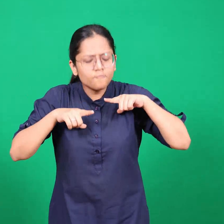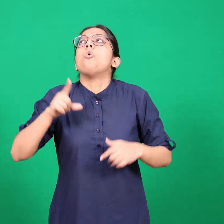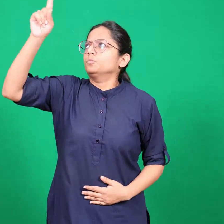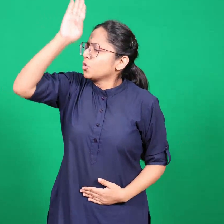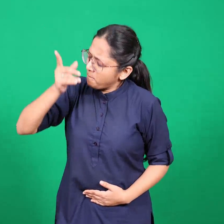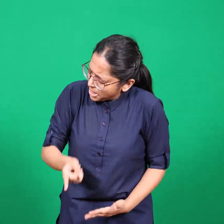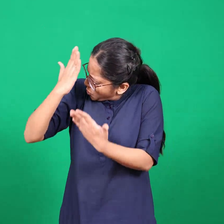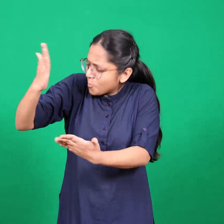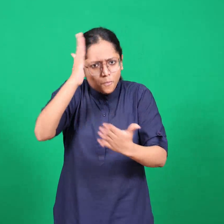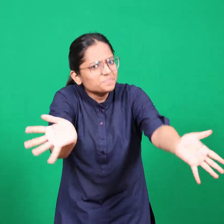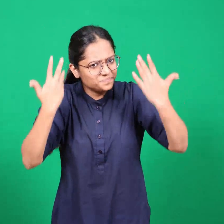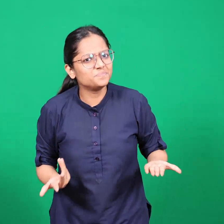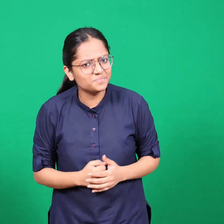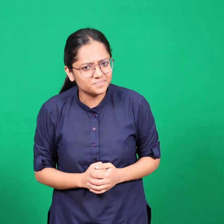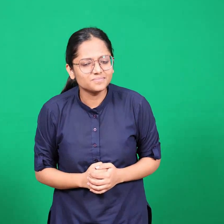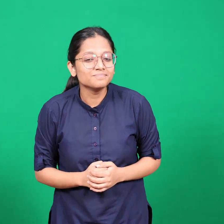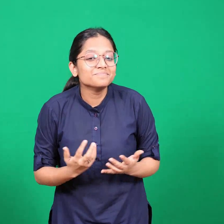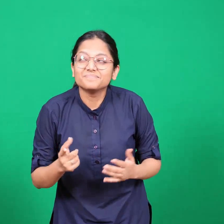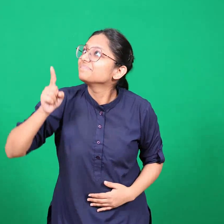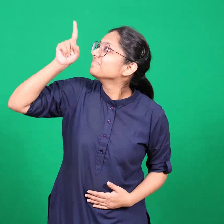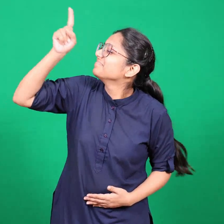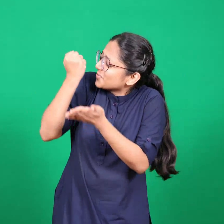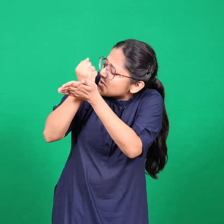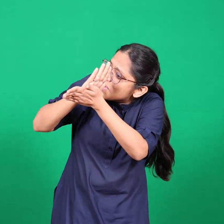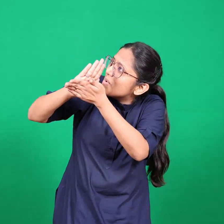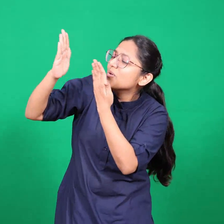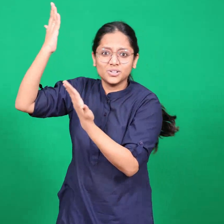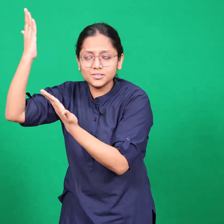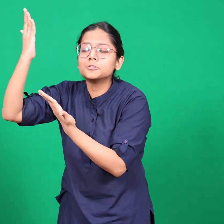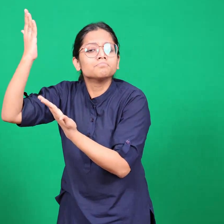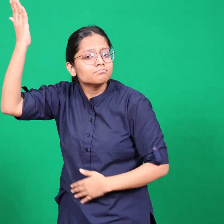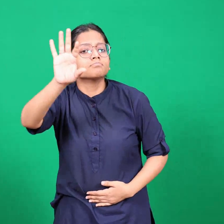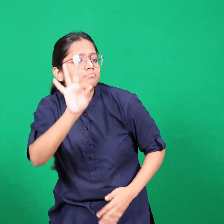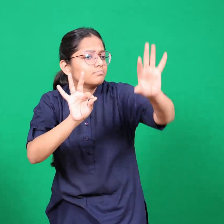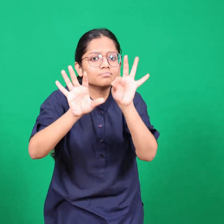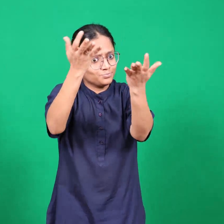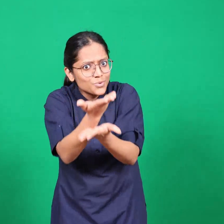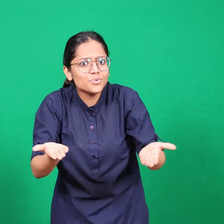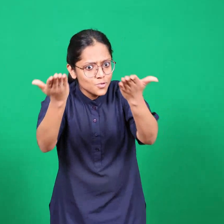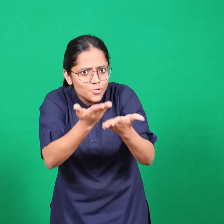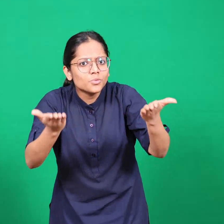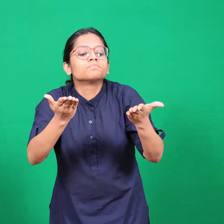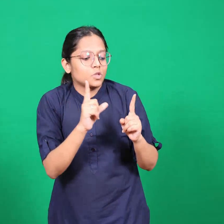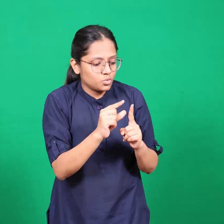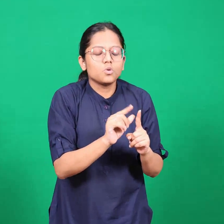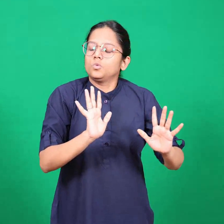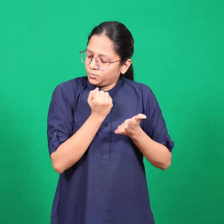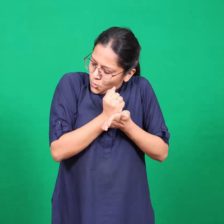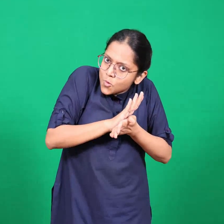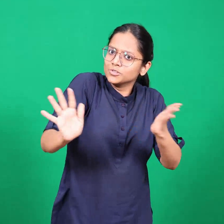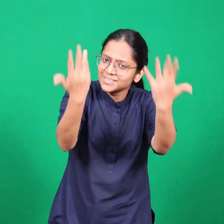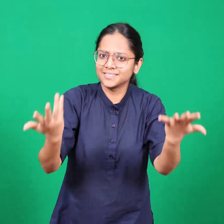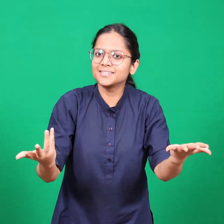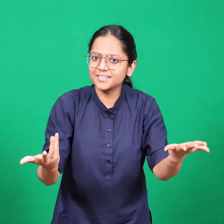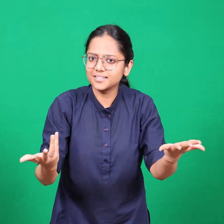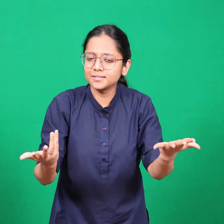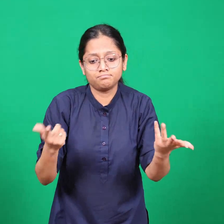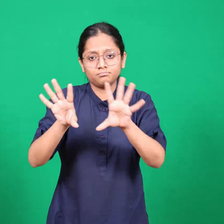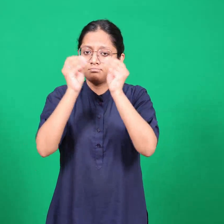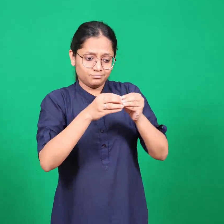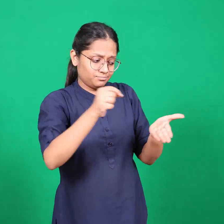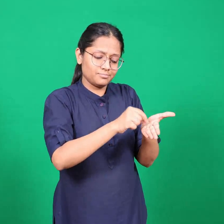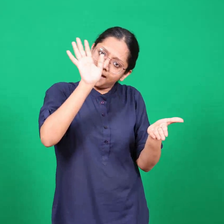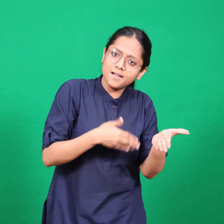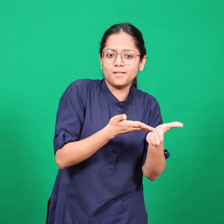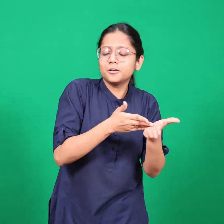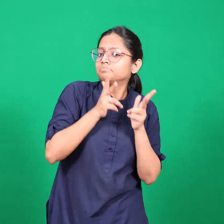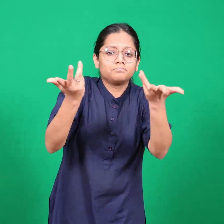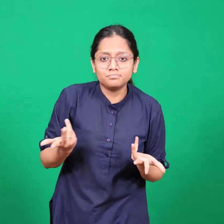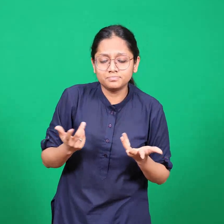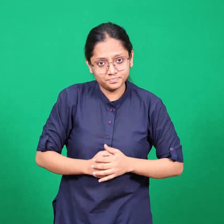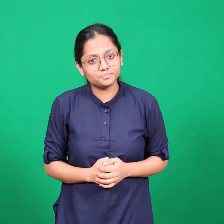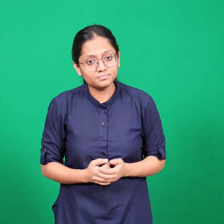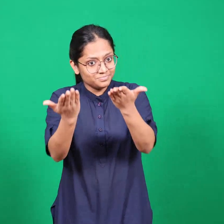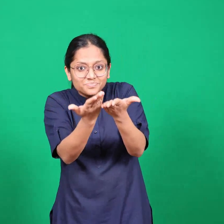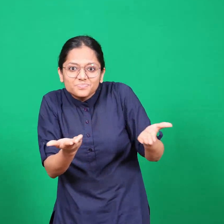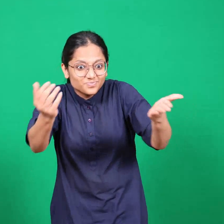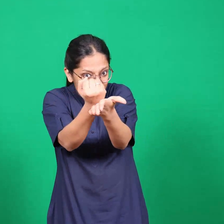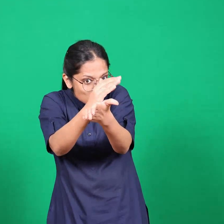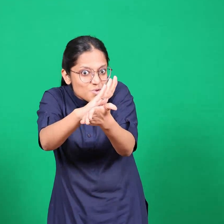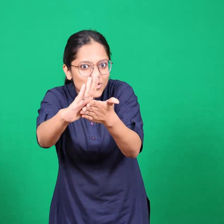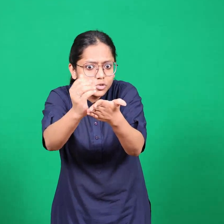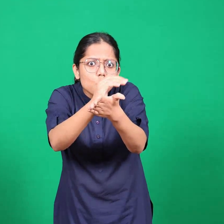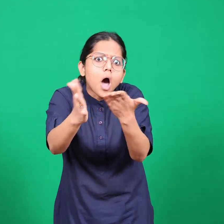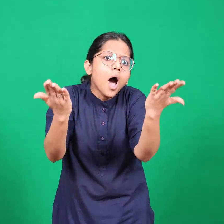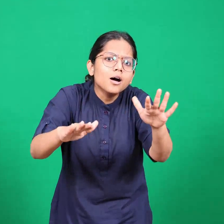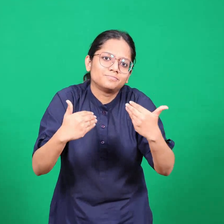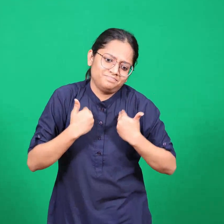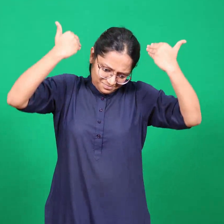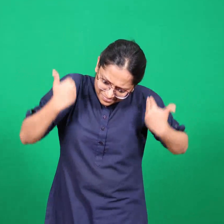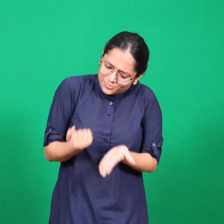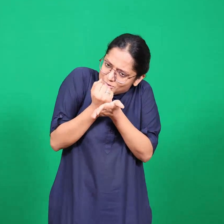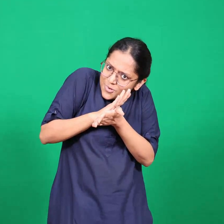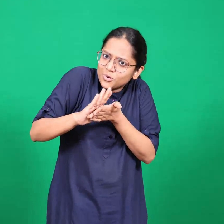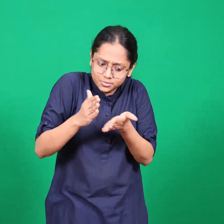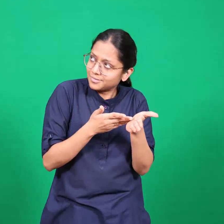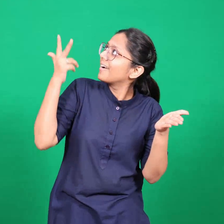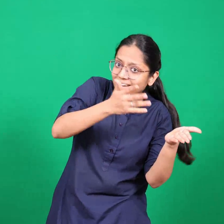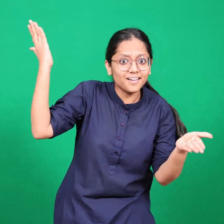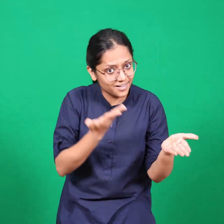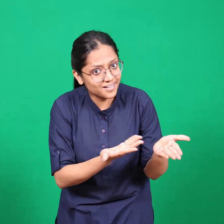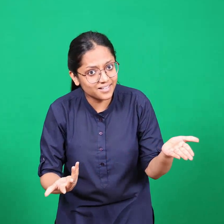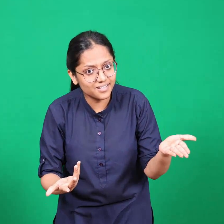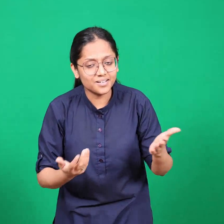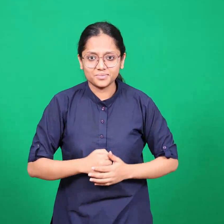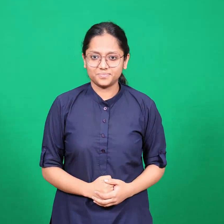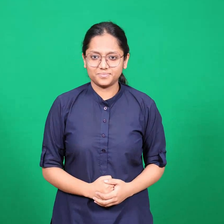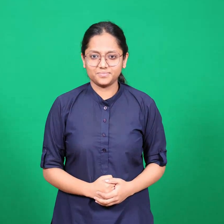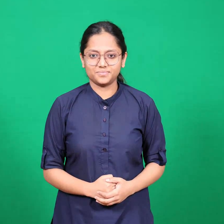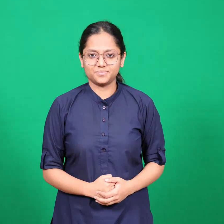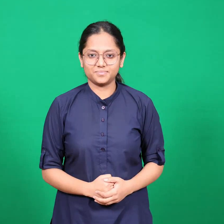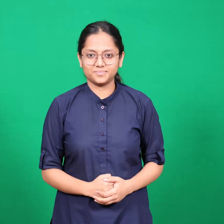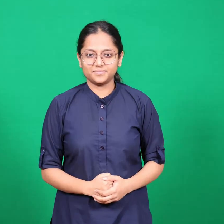But just as He who called you is holy, so be holy in all you do, for it is written: "Be holy, because I am holy."